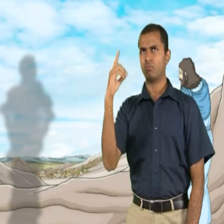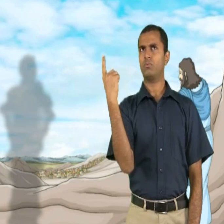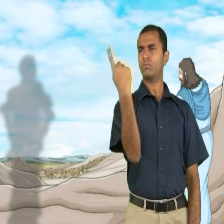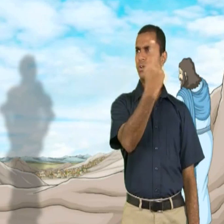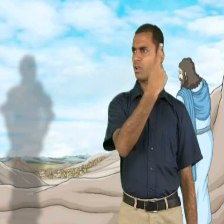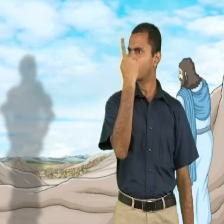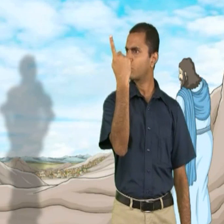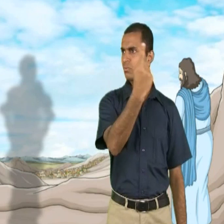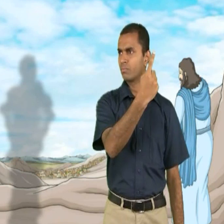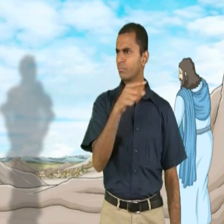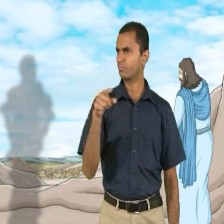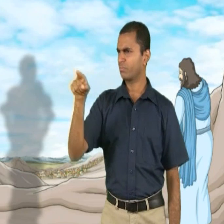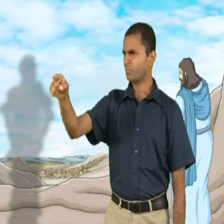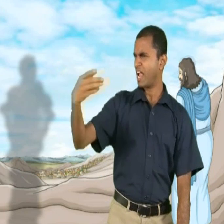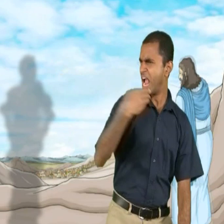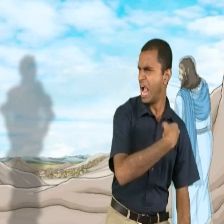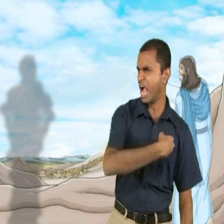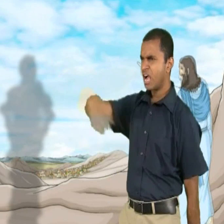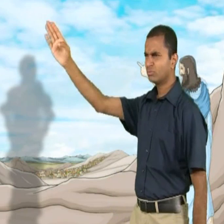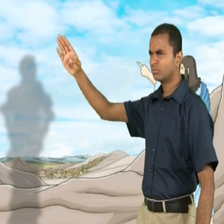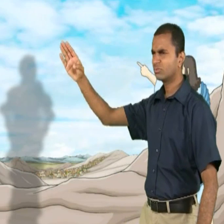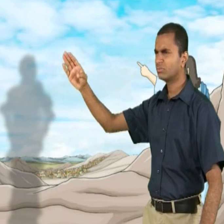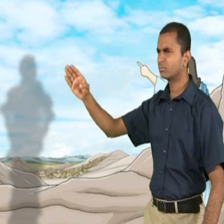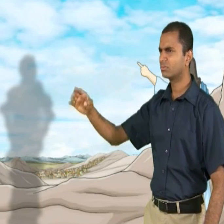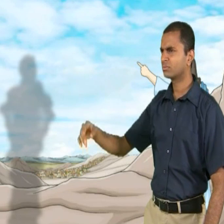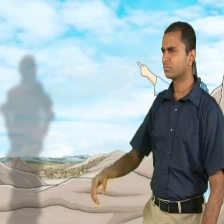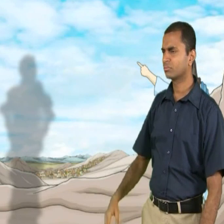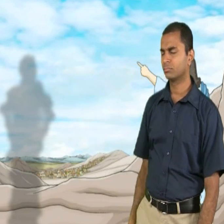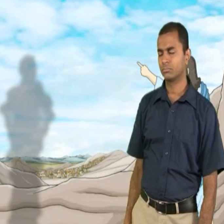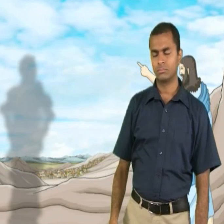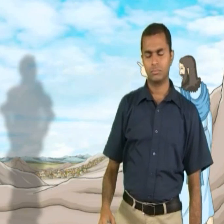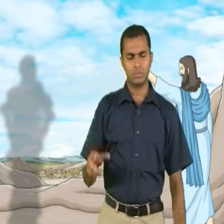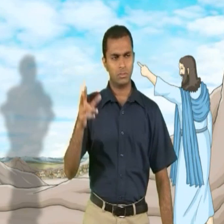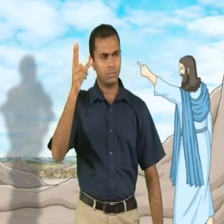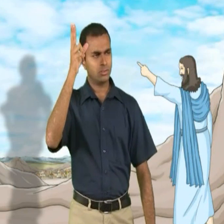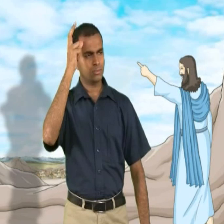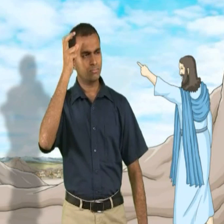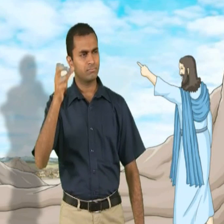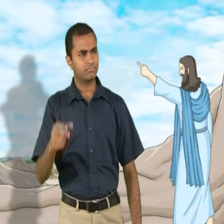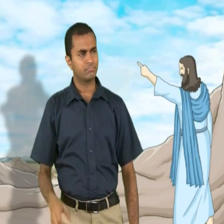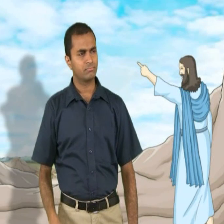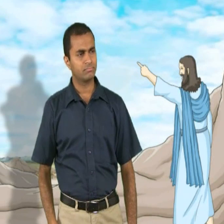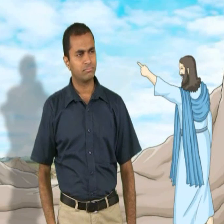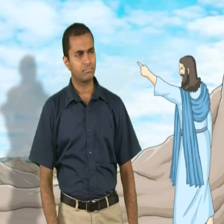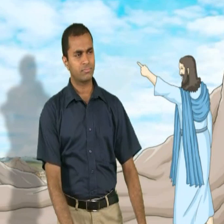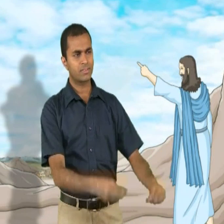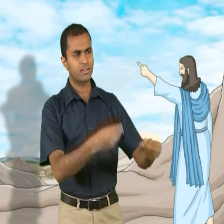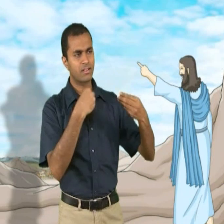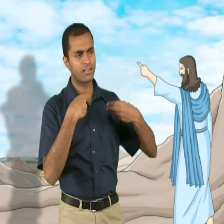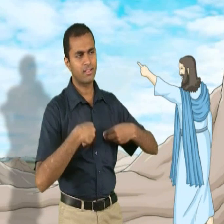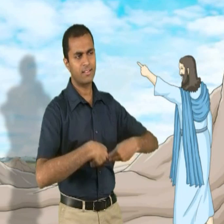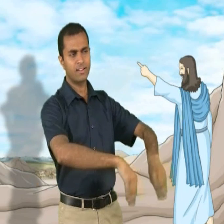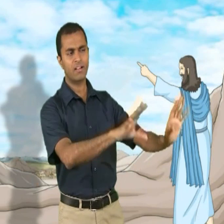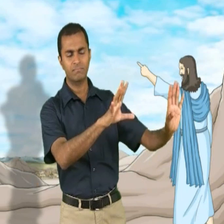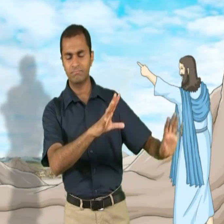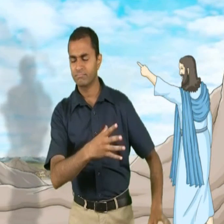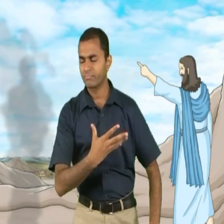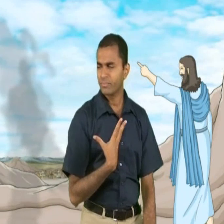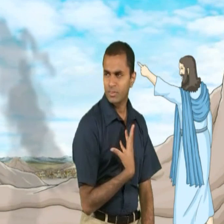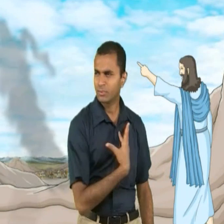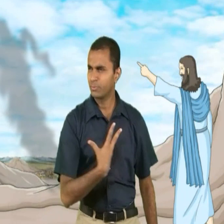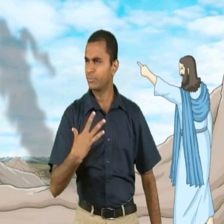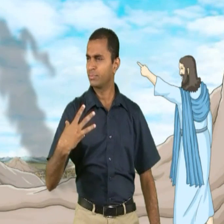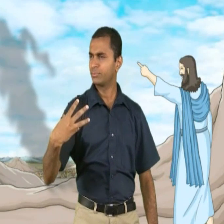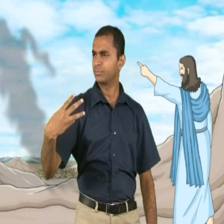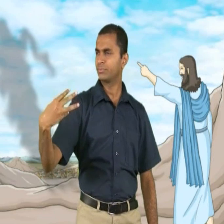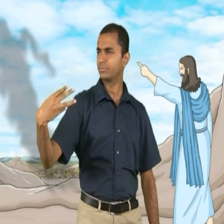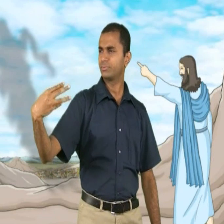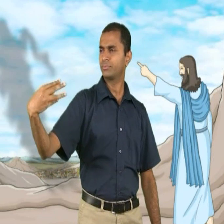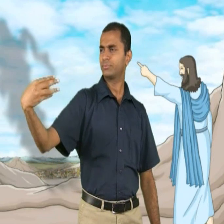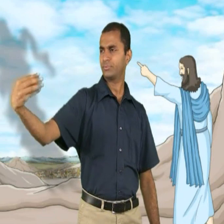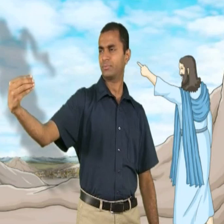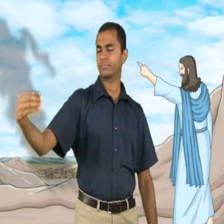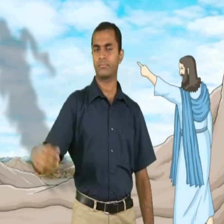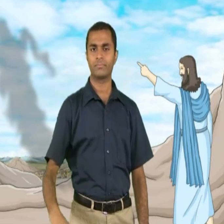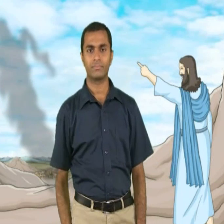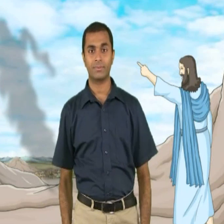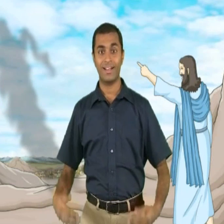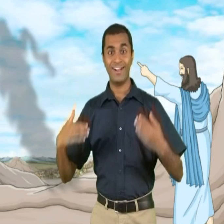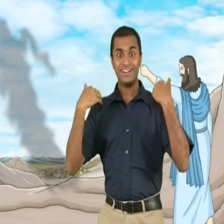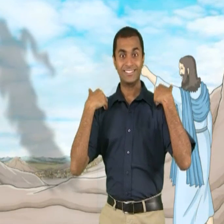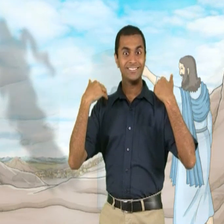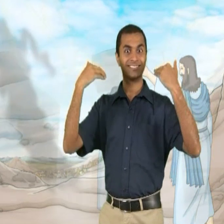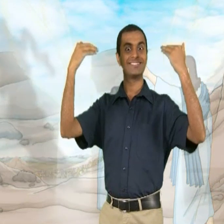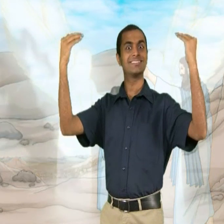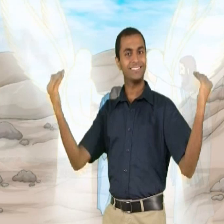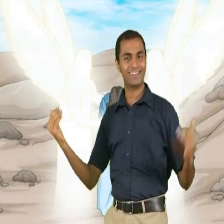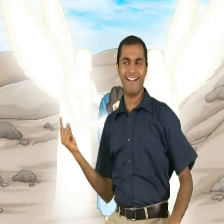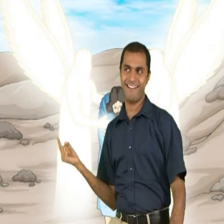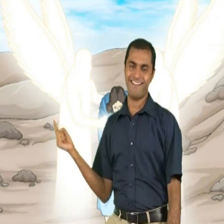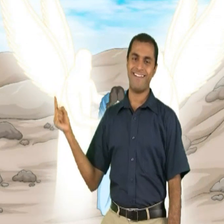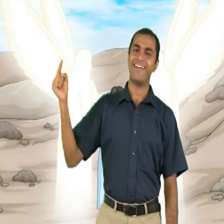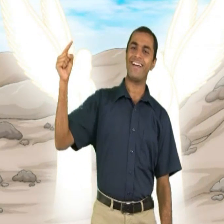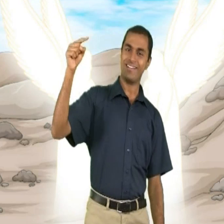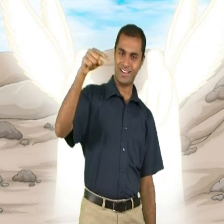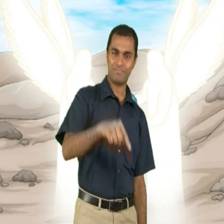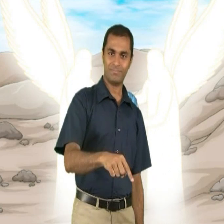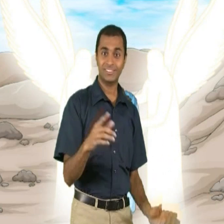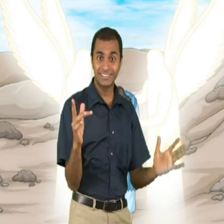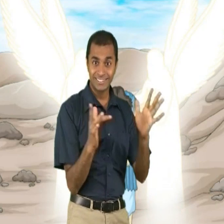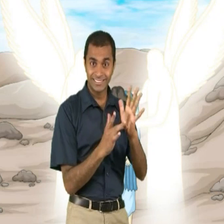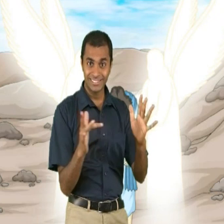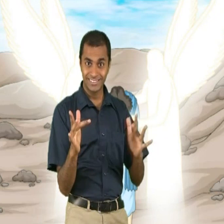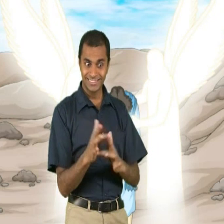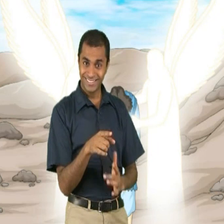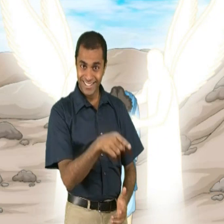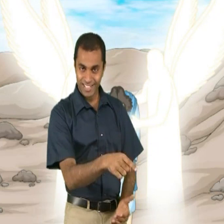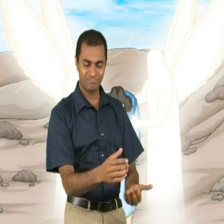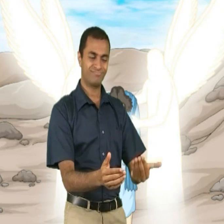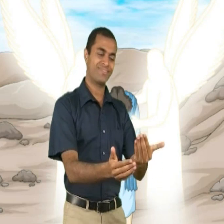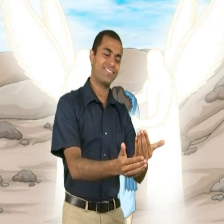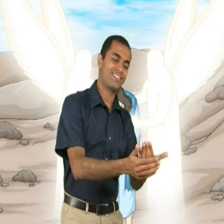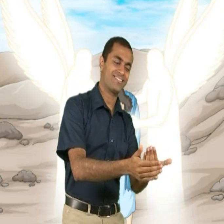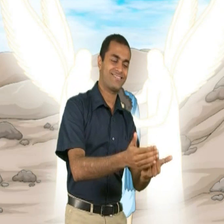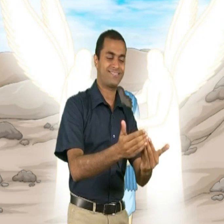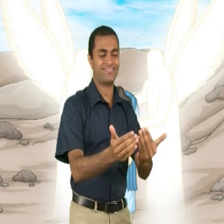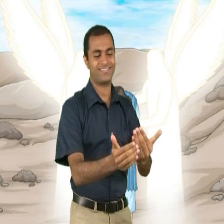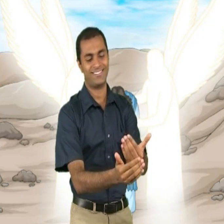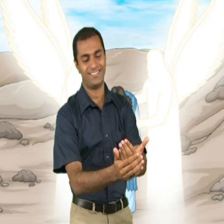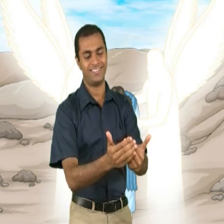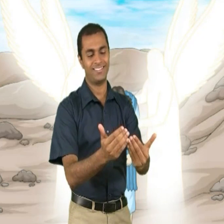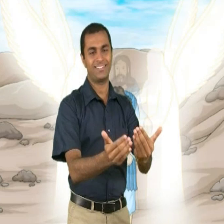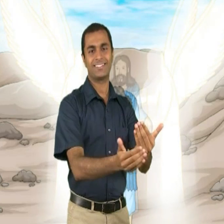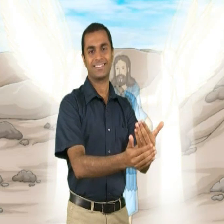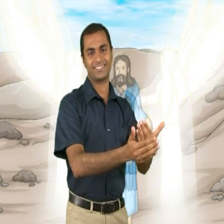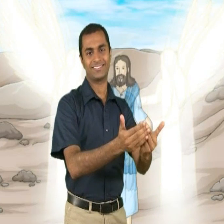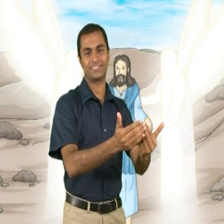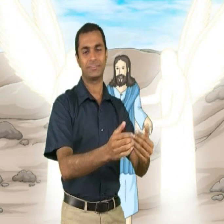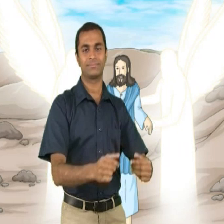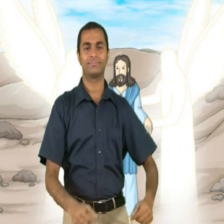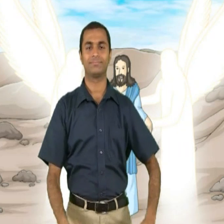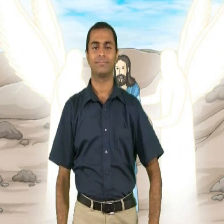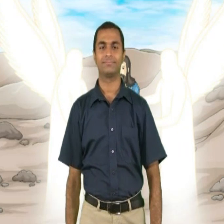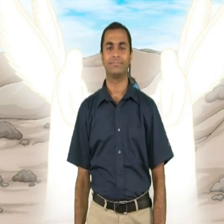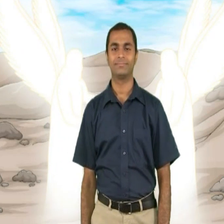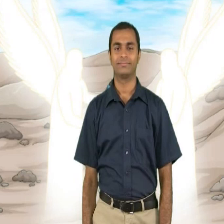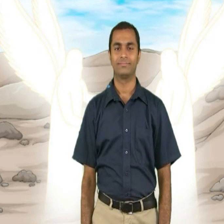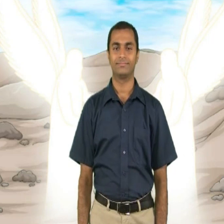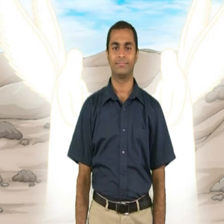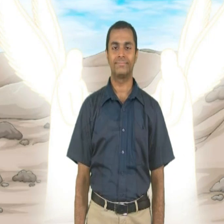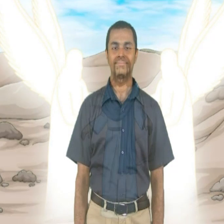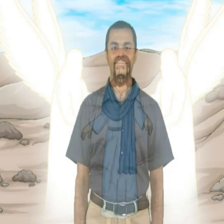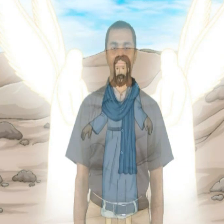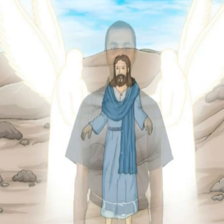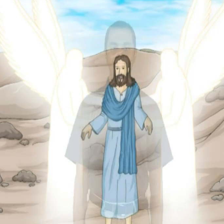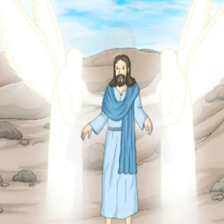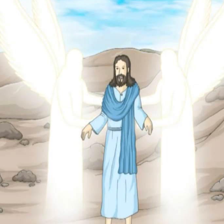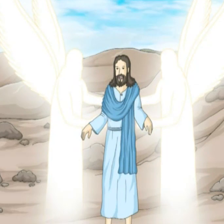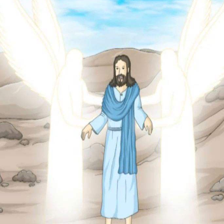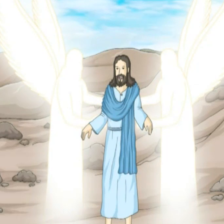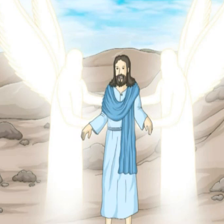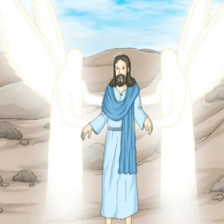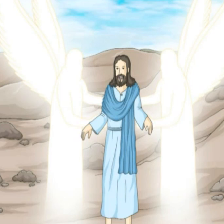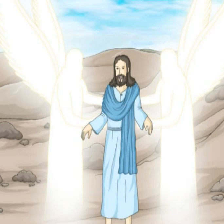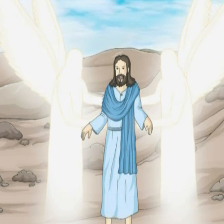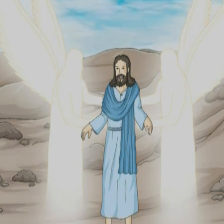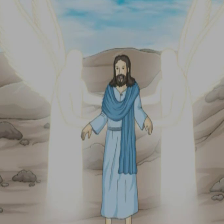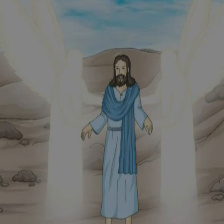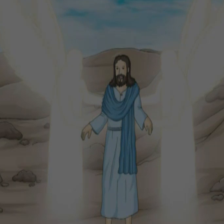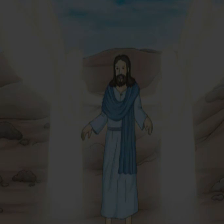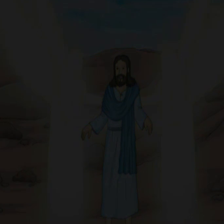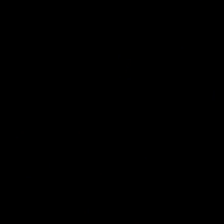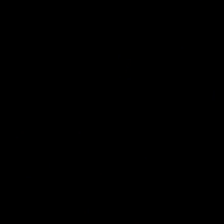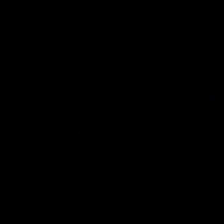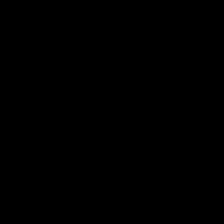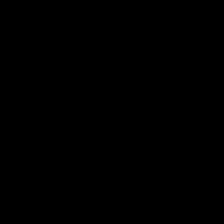“Away from Me, Satan!” Jesus declared. “For it is written: ‘Worship the Lord your God and serve Him only.’” Then the devil left Him, and angels came and ministered to Him.